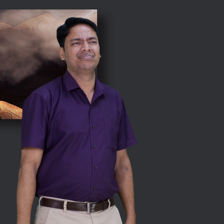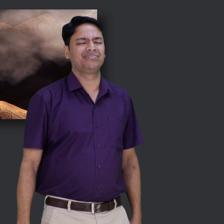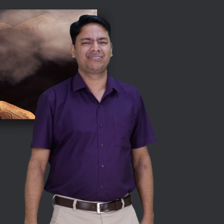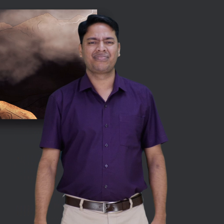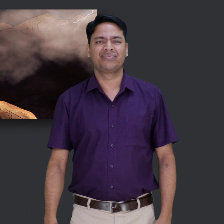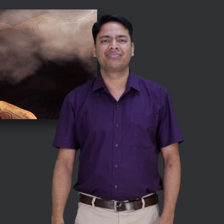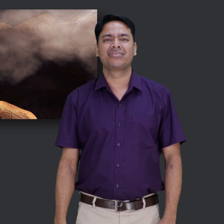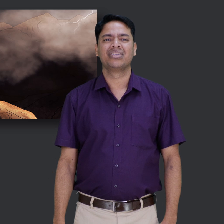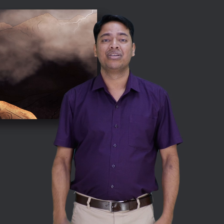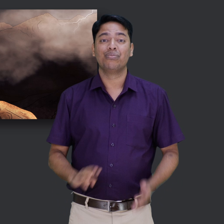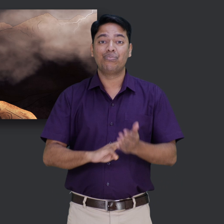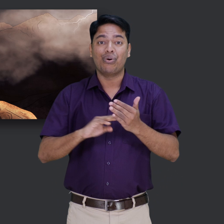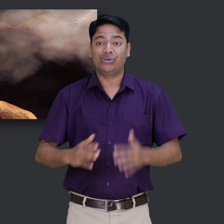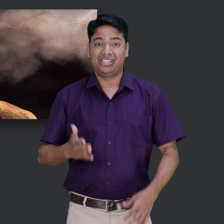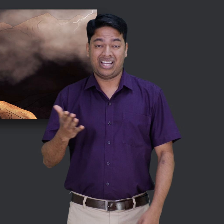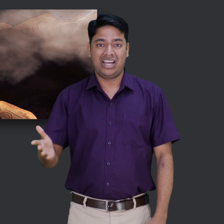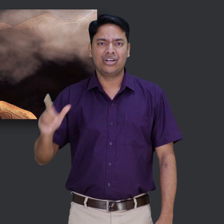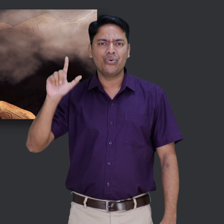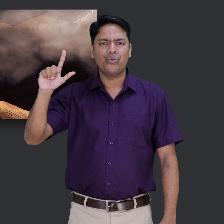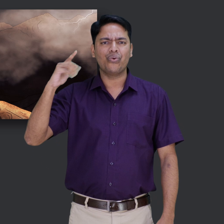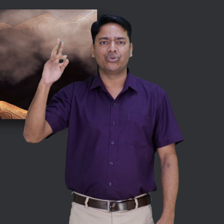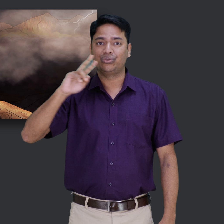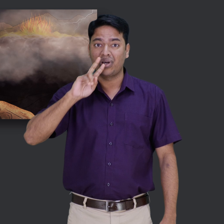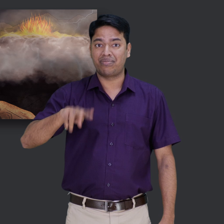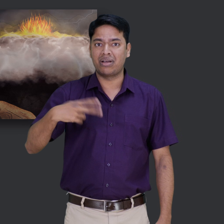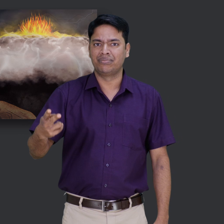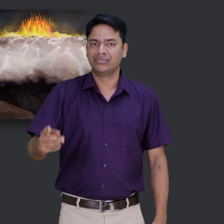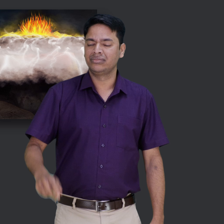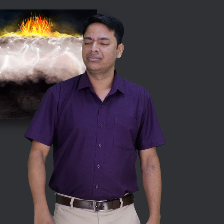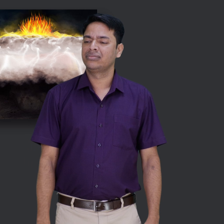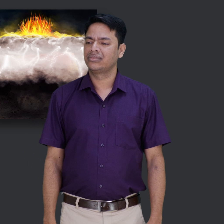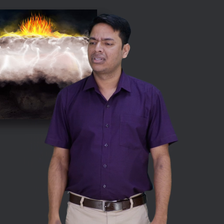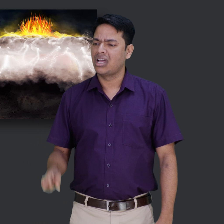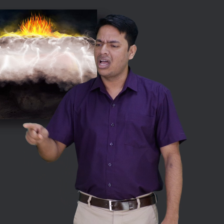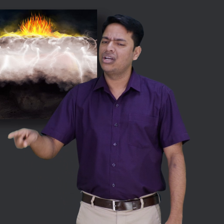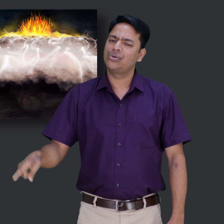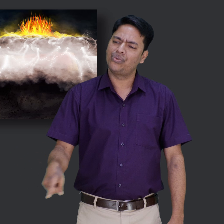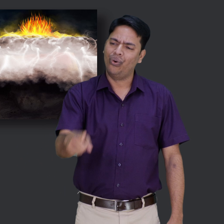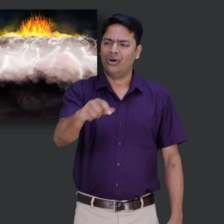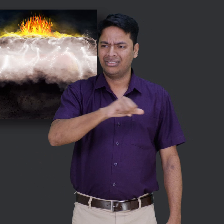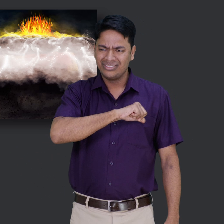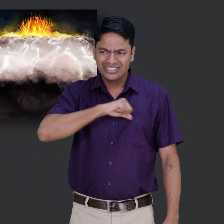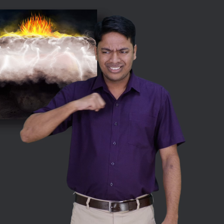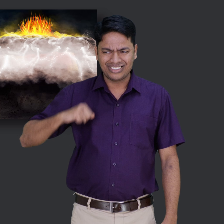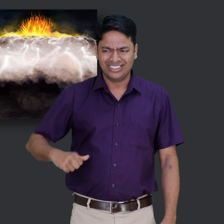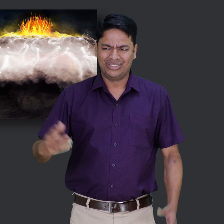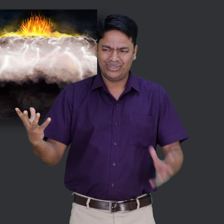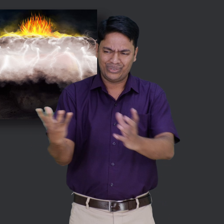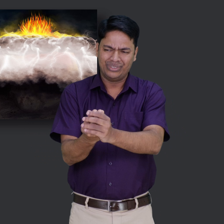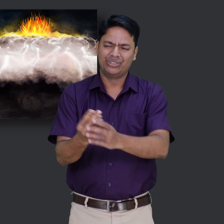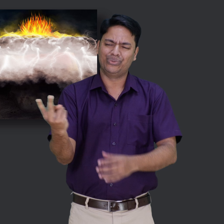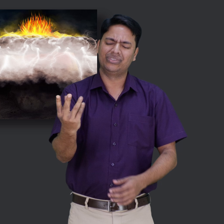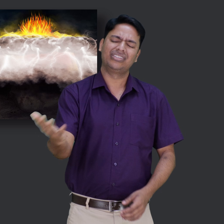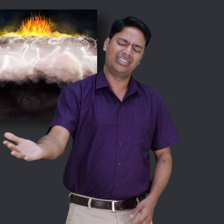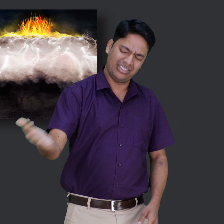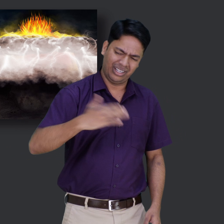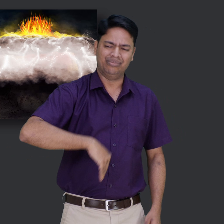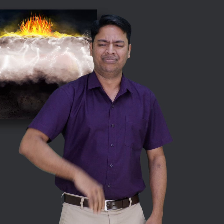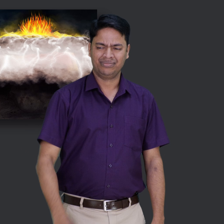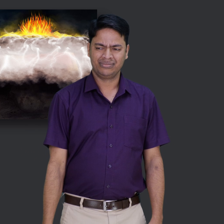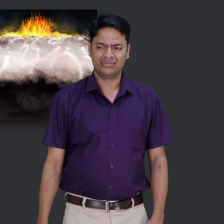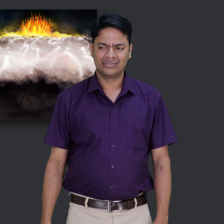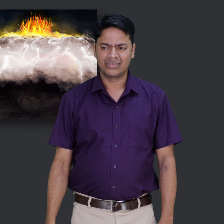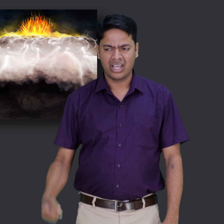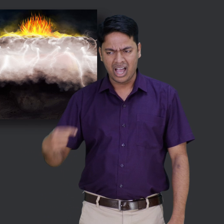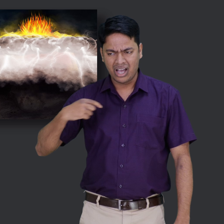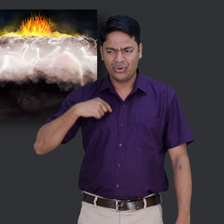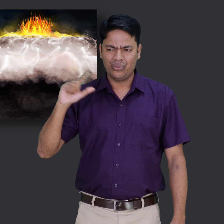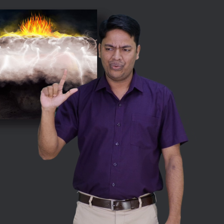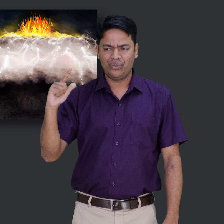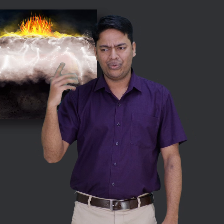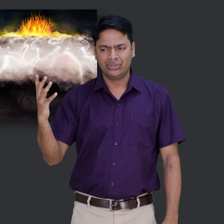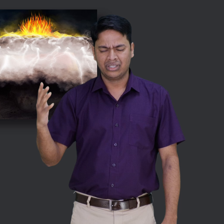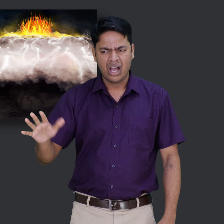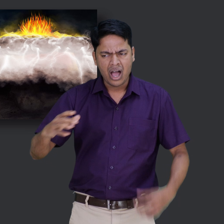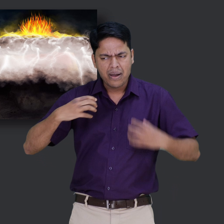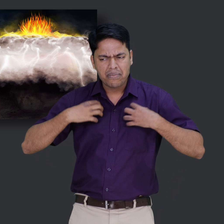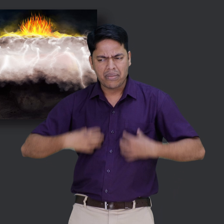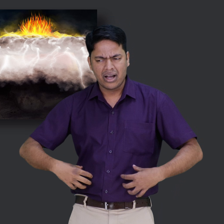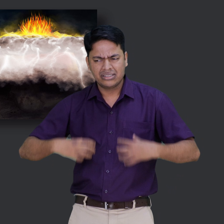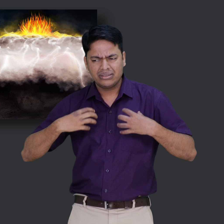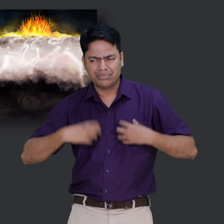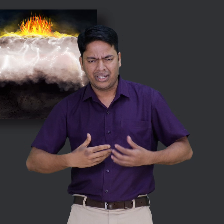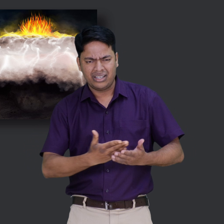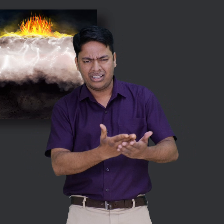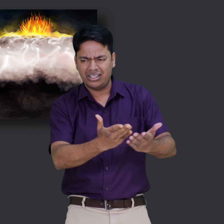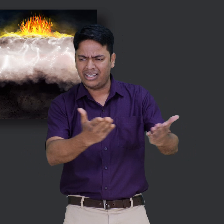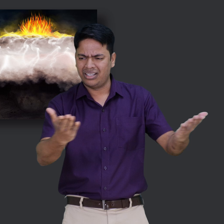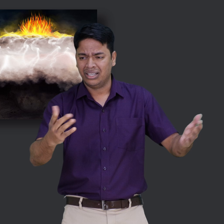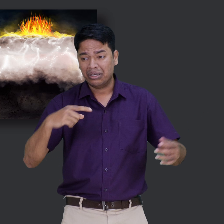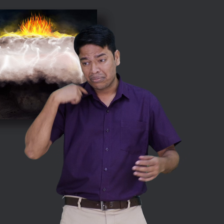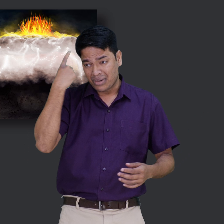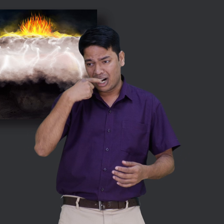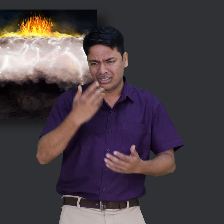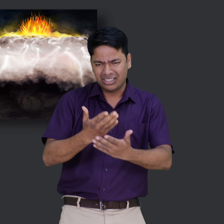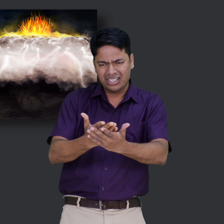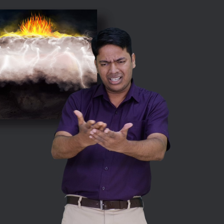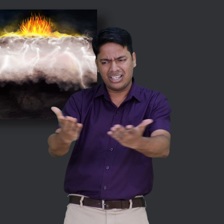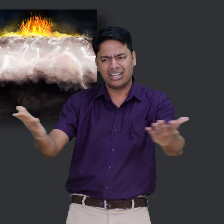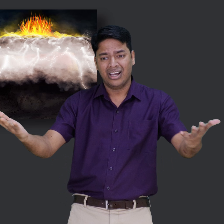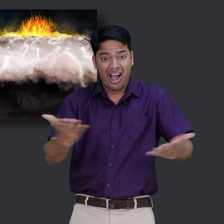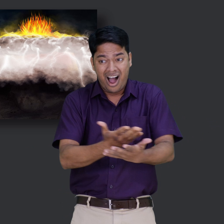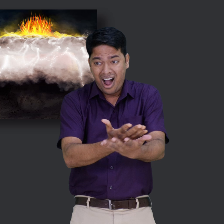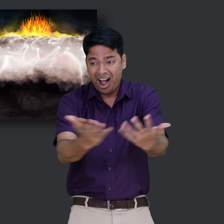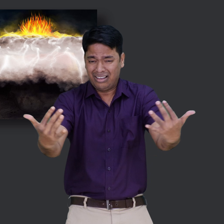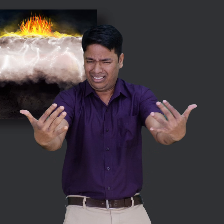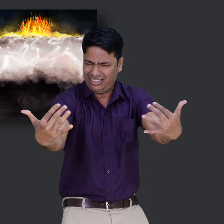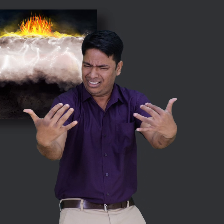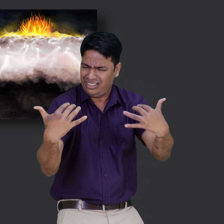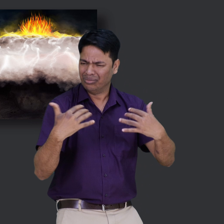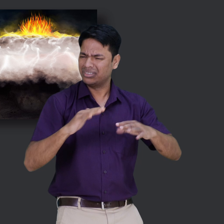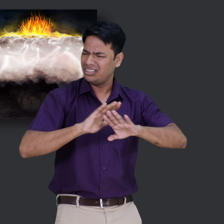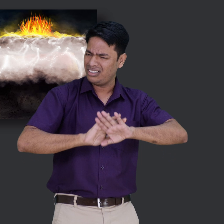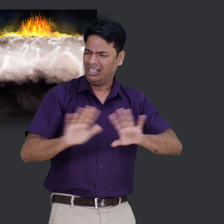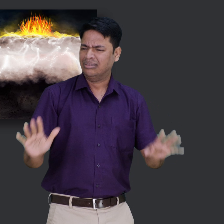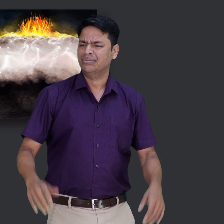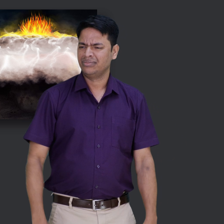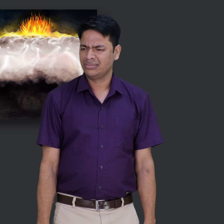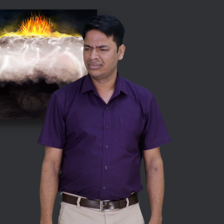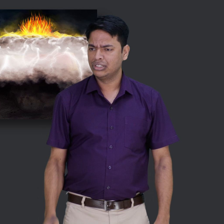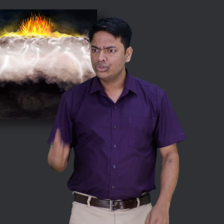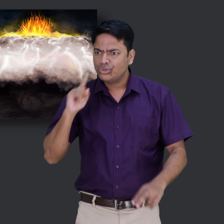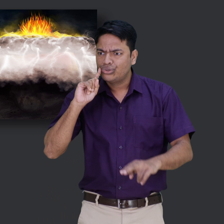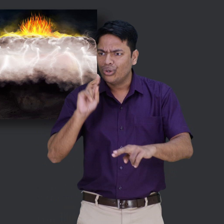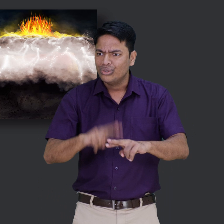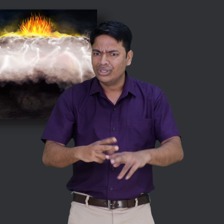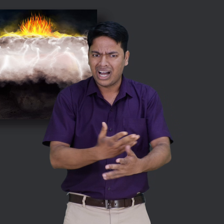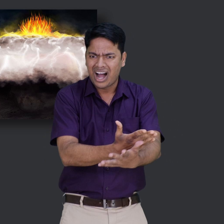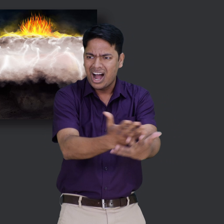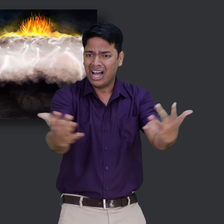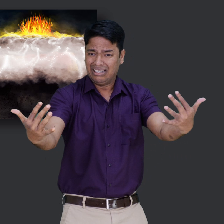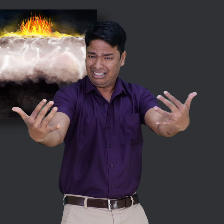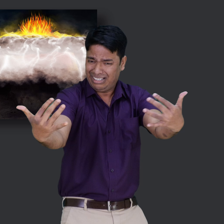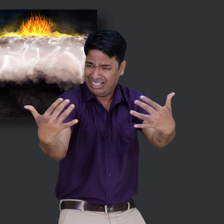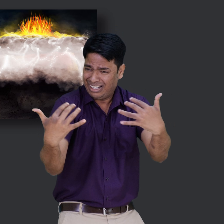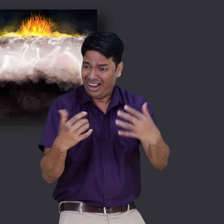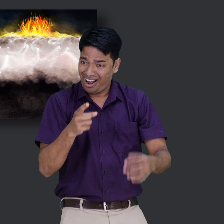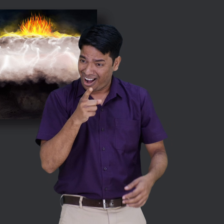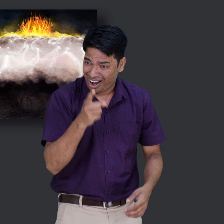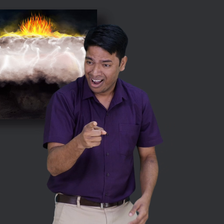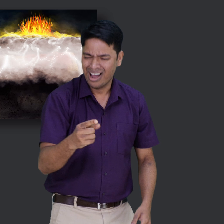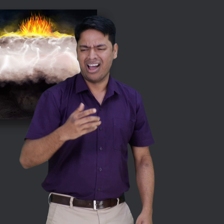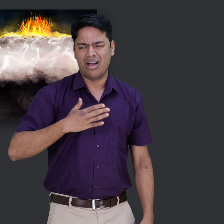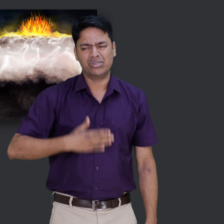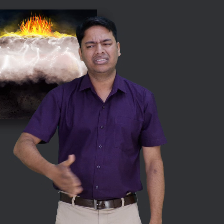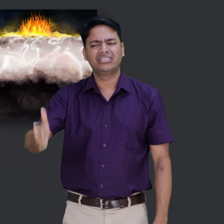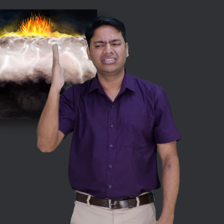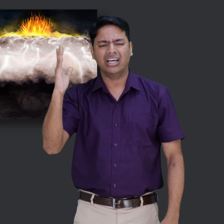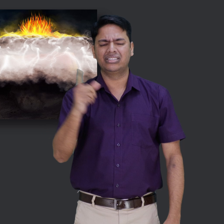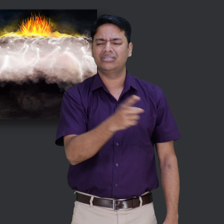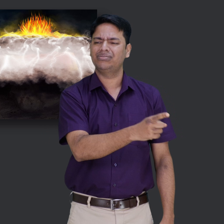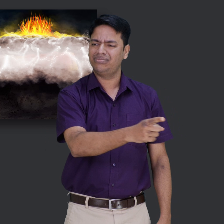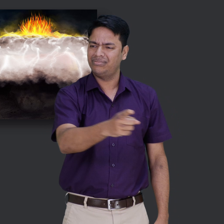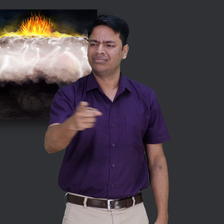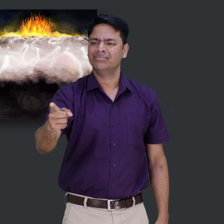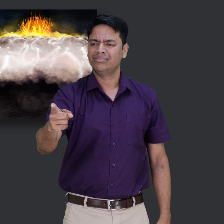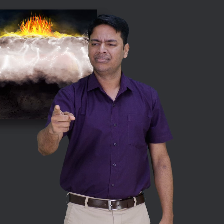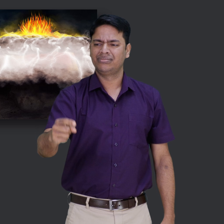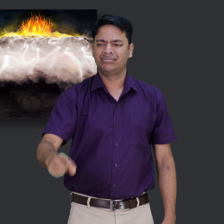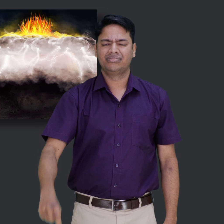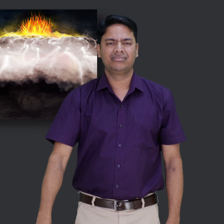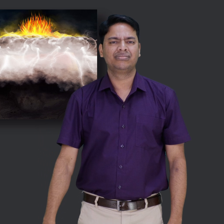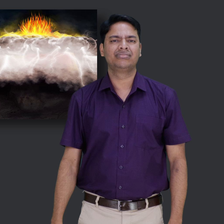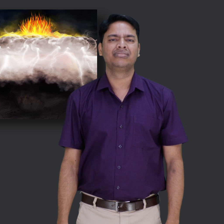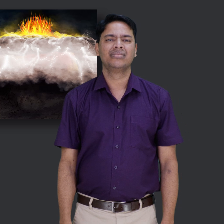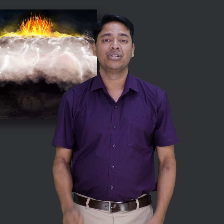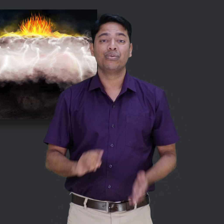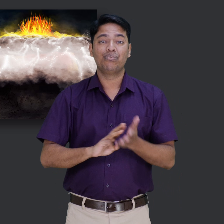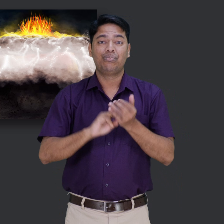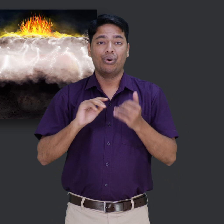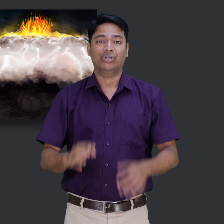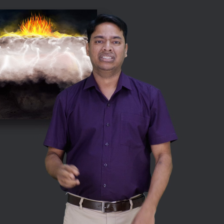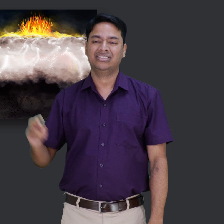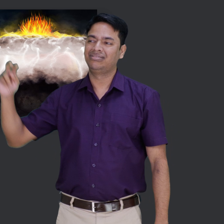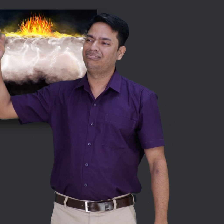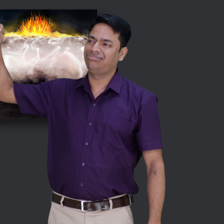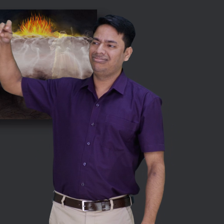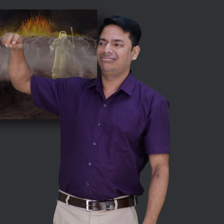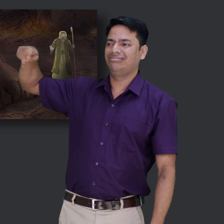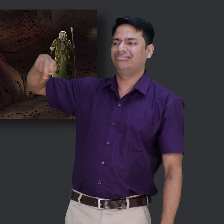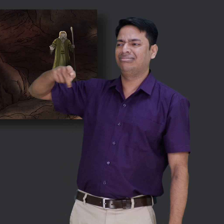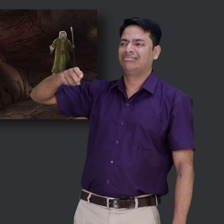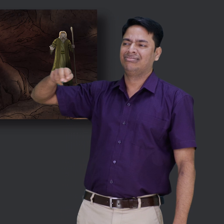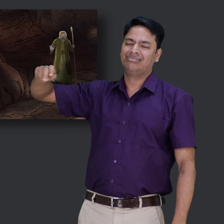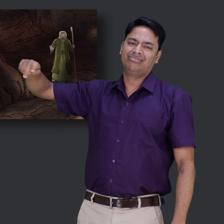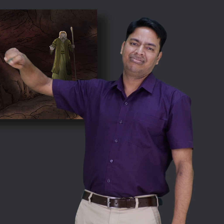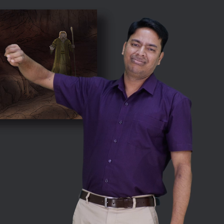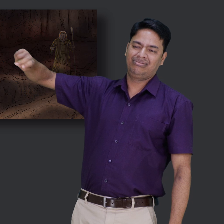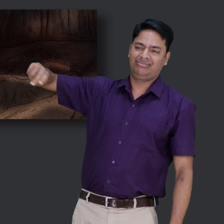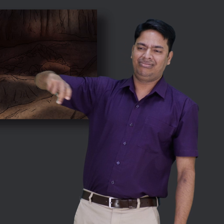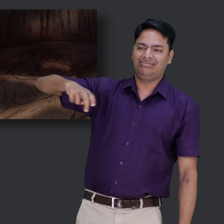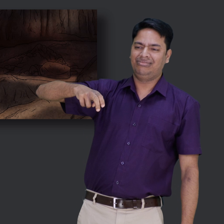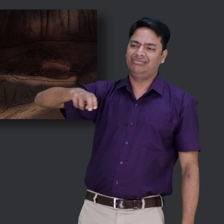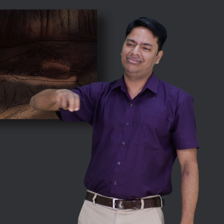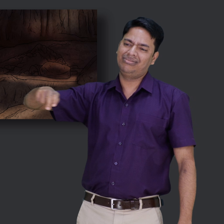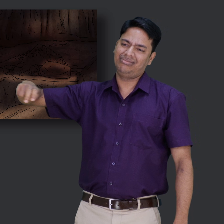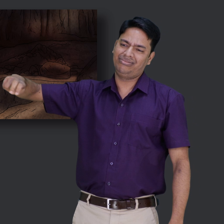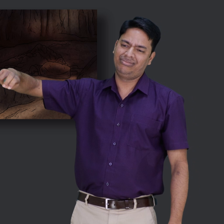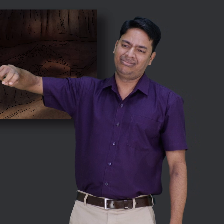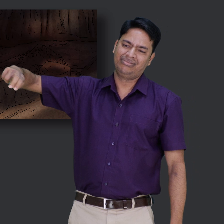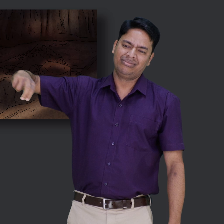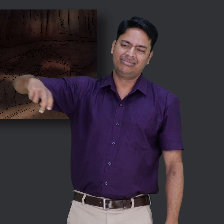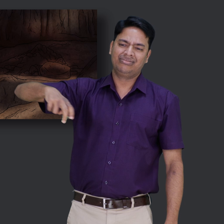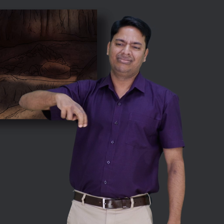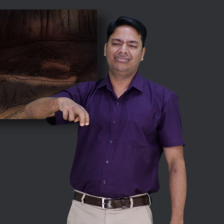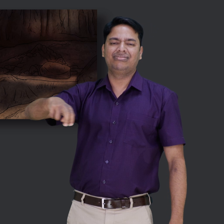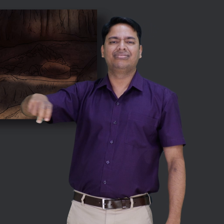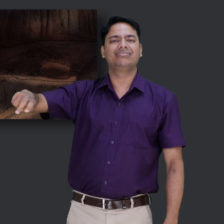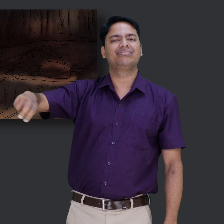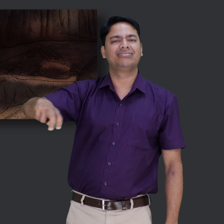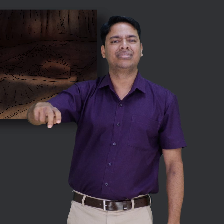But the priests and the people must not break through to come up to the LORD, or He will break out against them.”